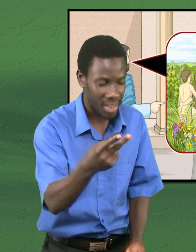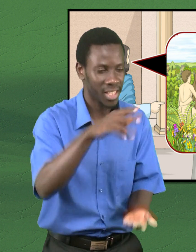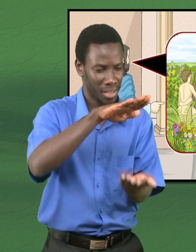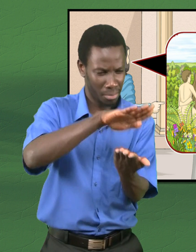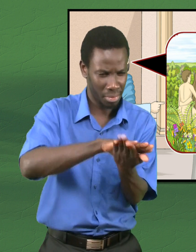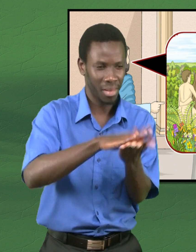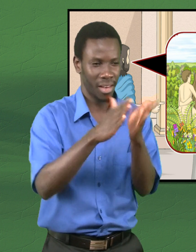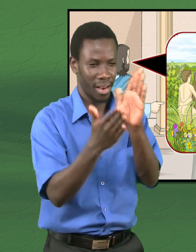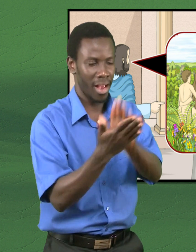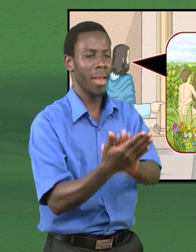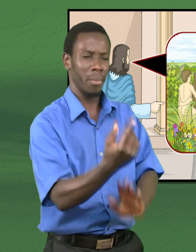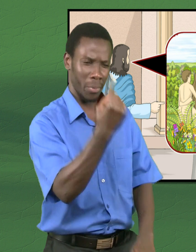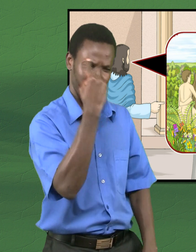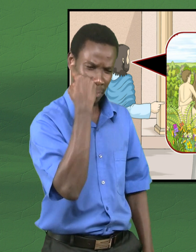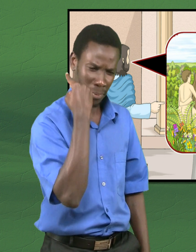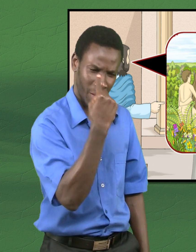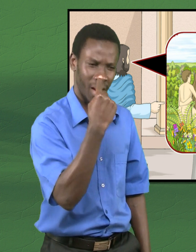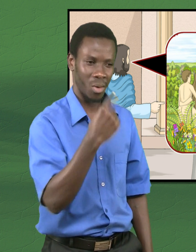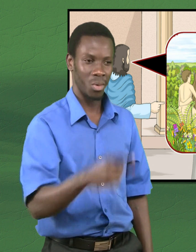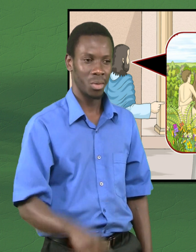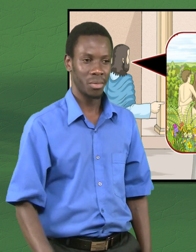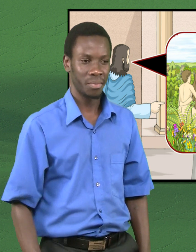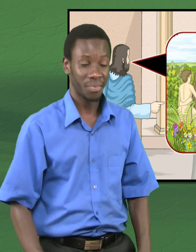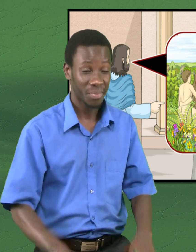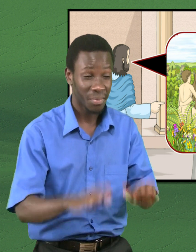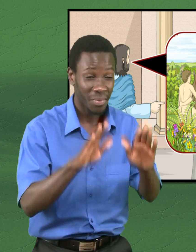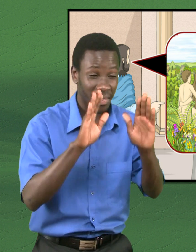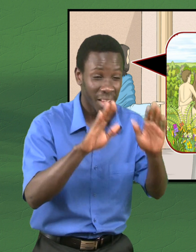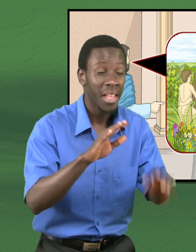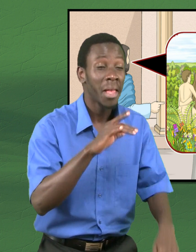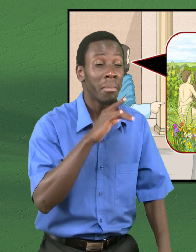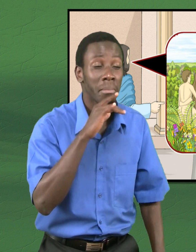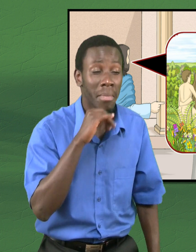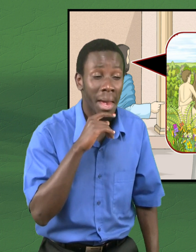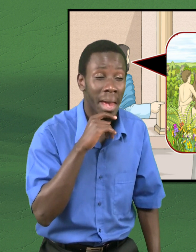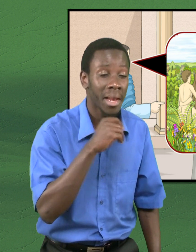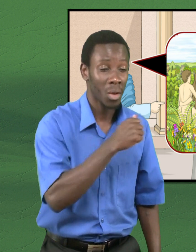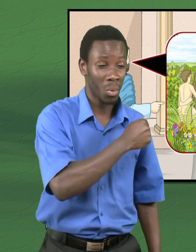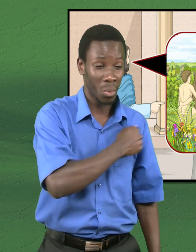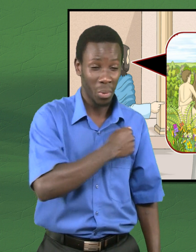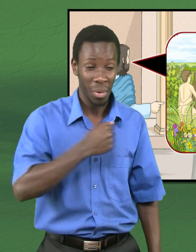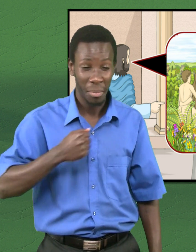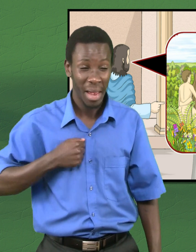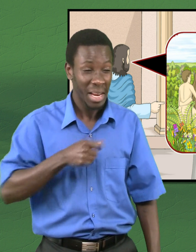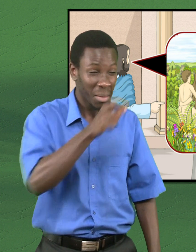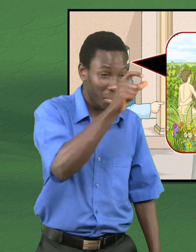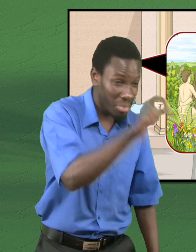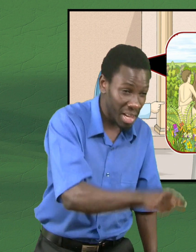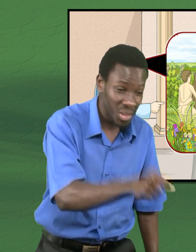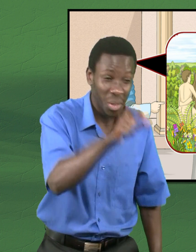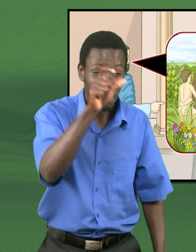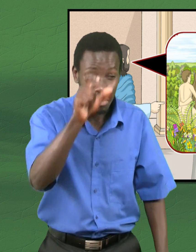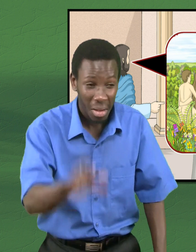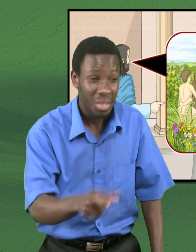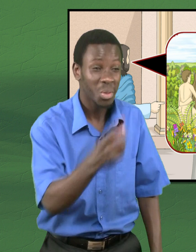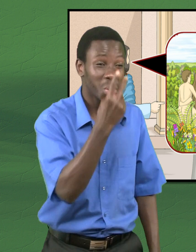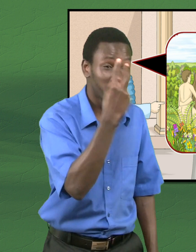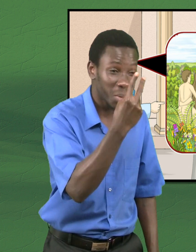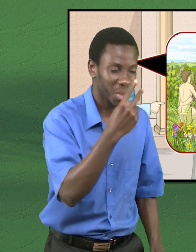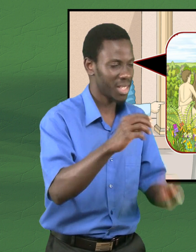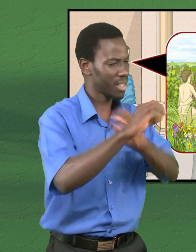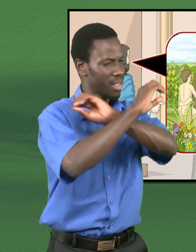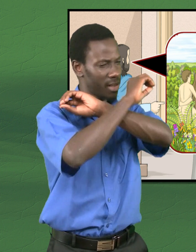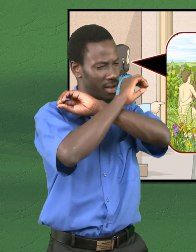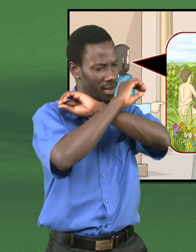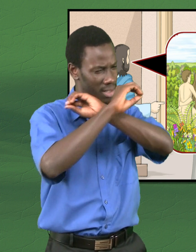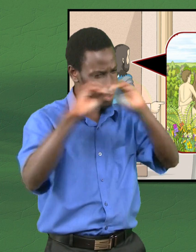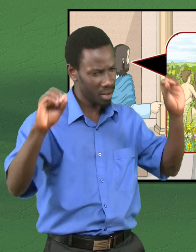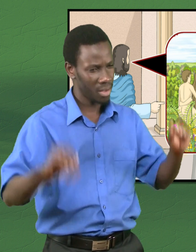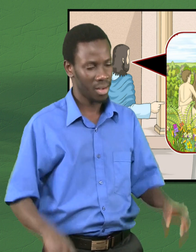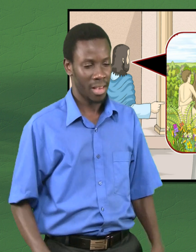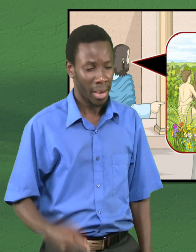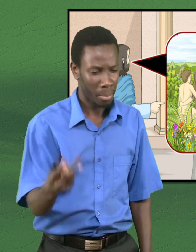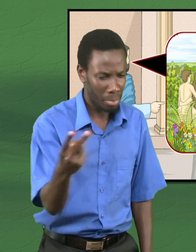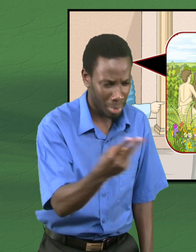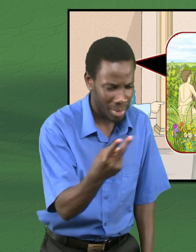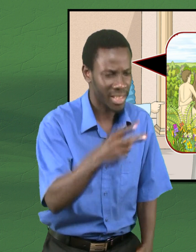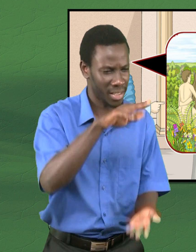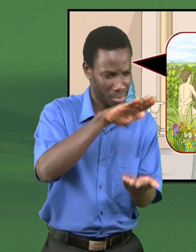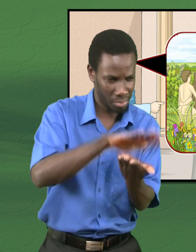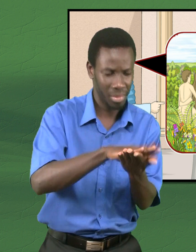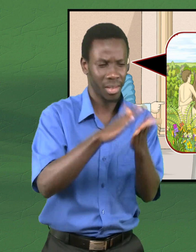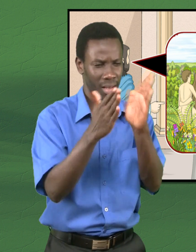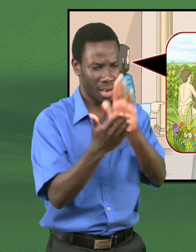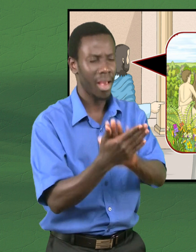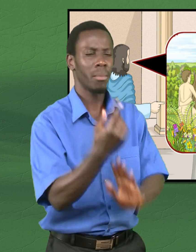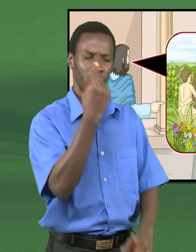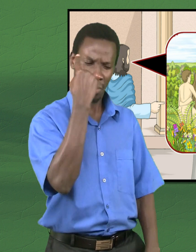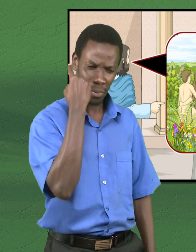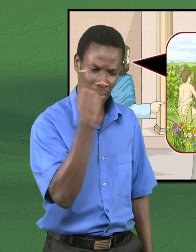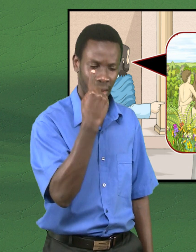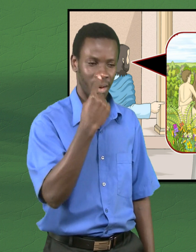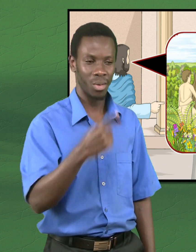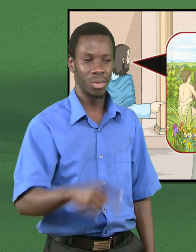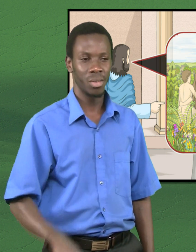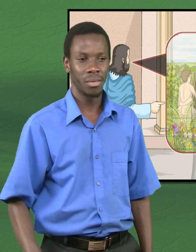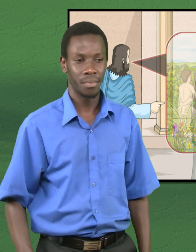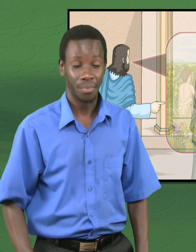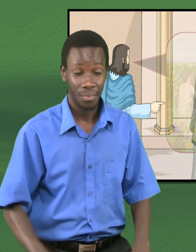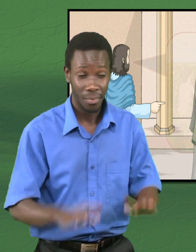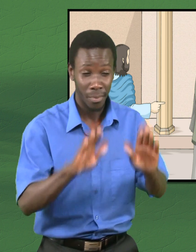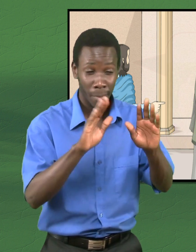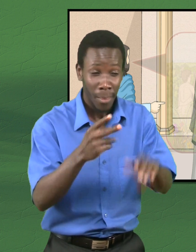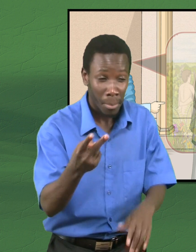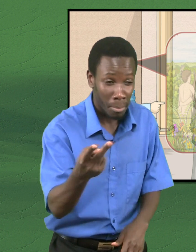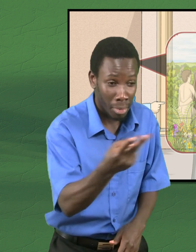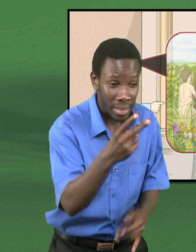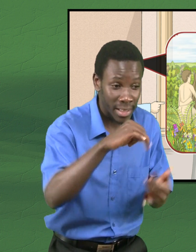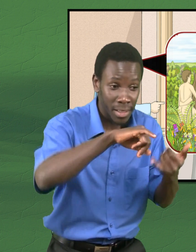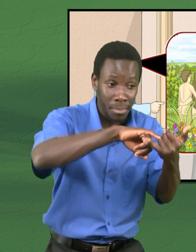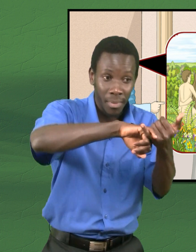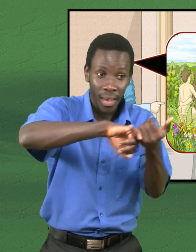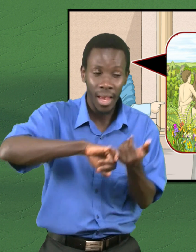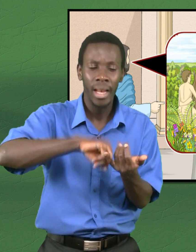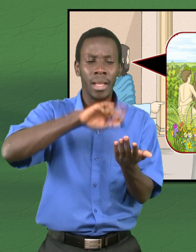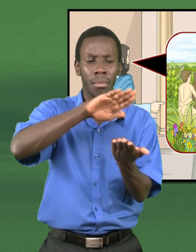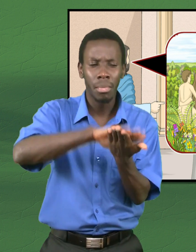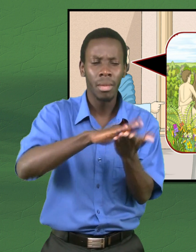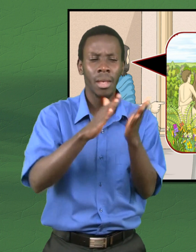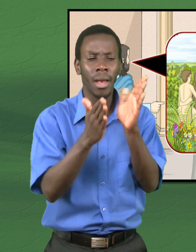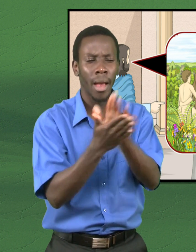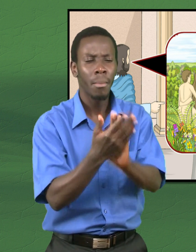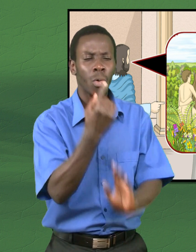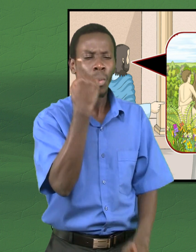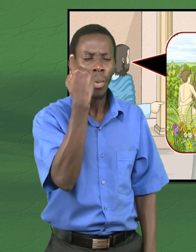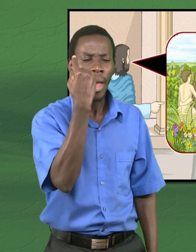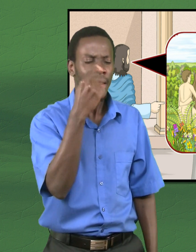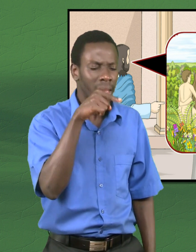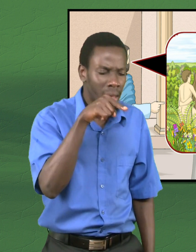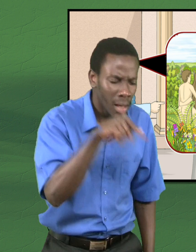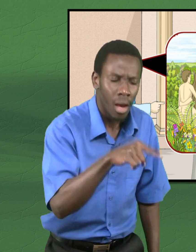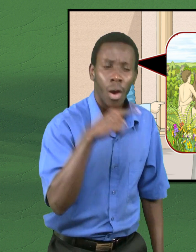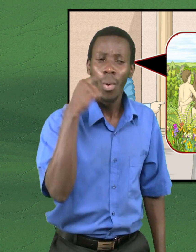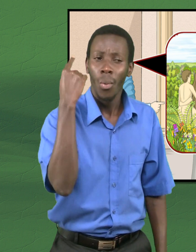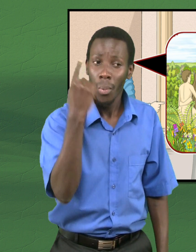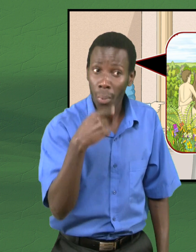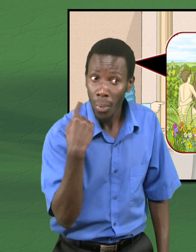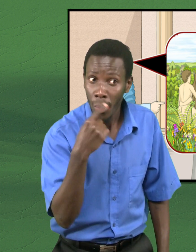So they are no longer two, but one flesh.